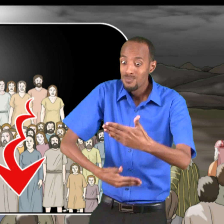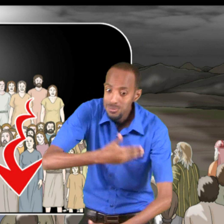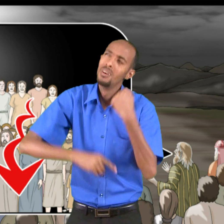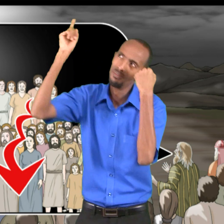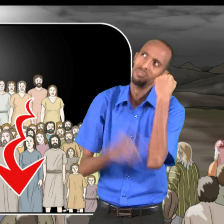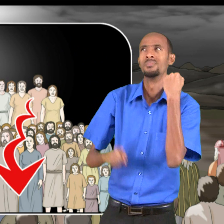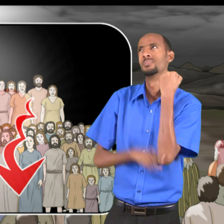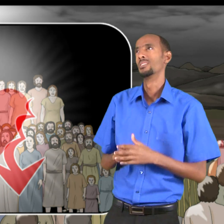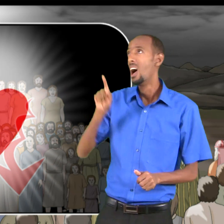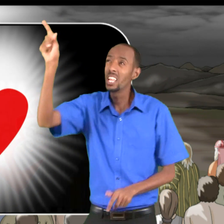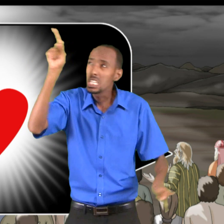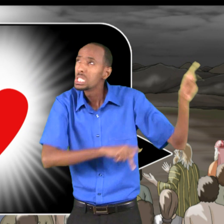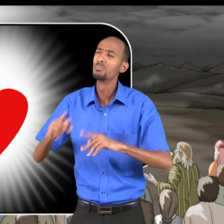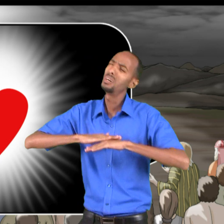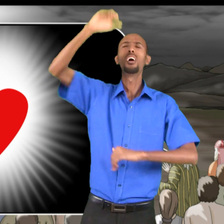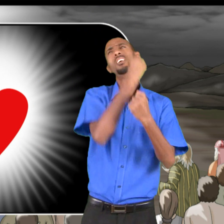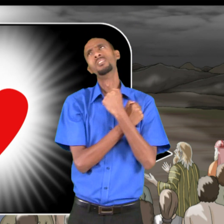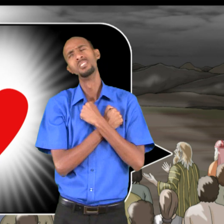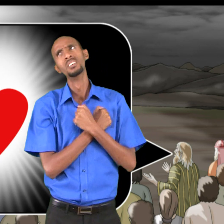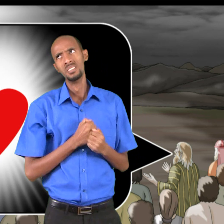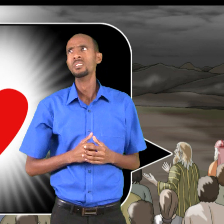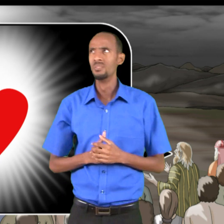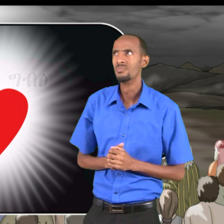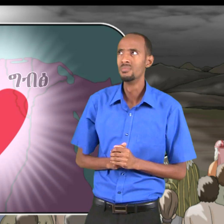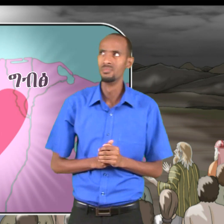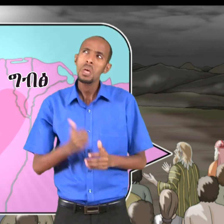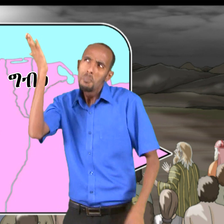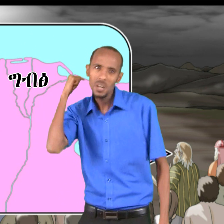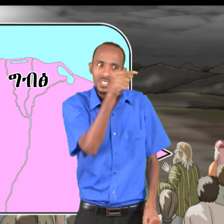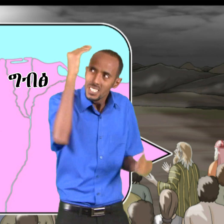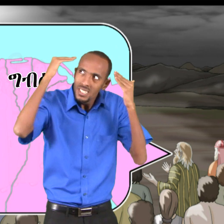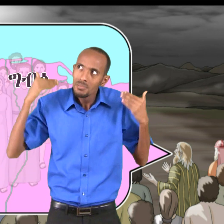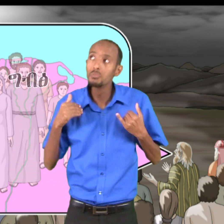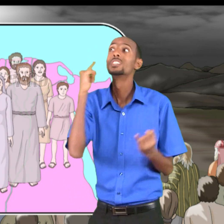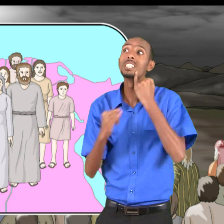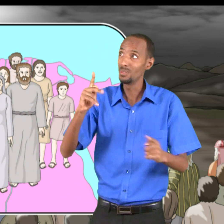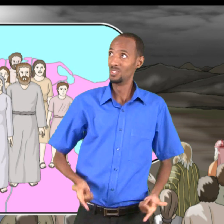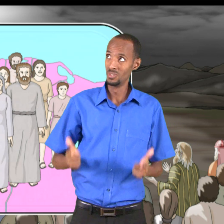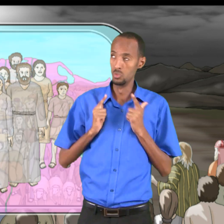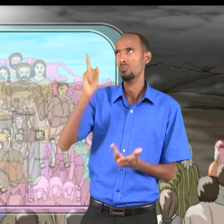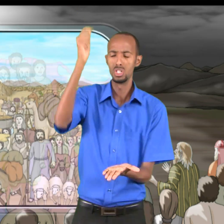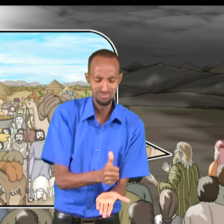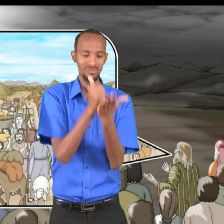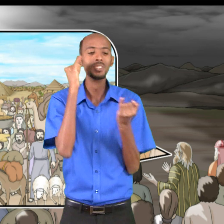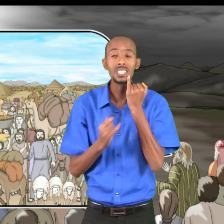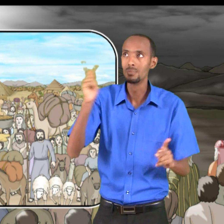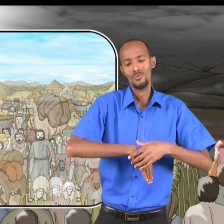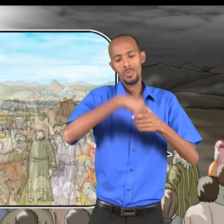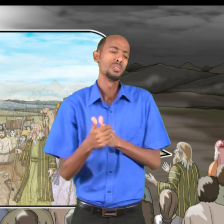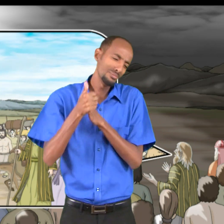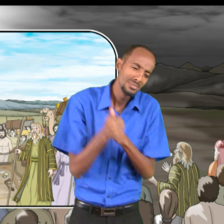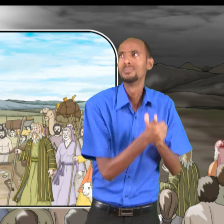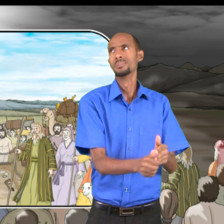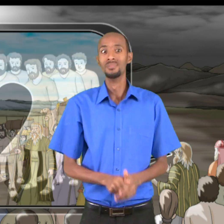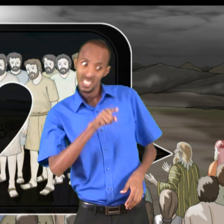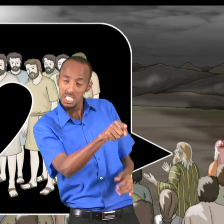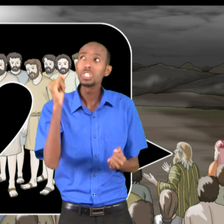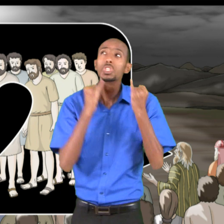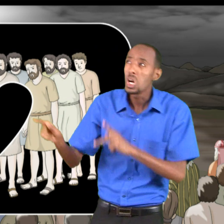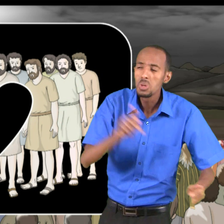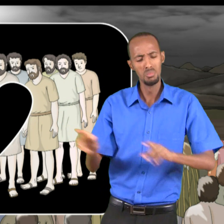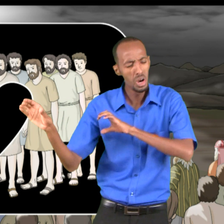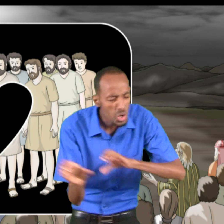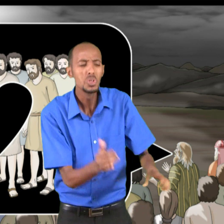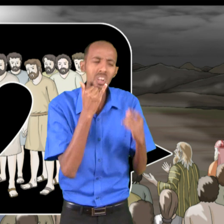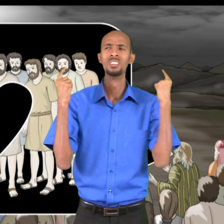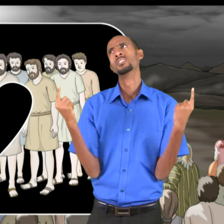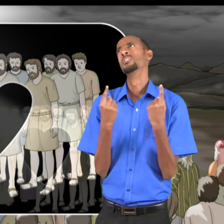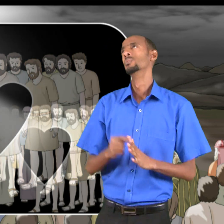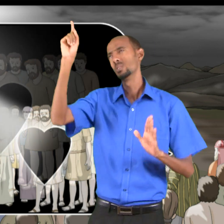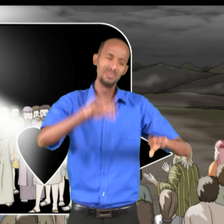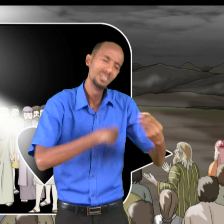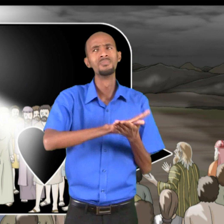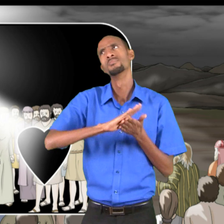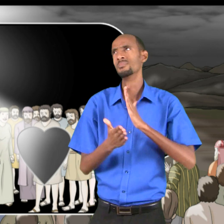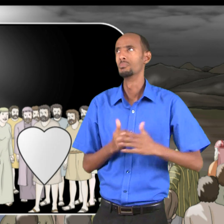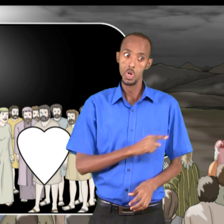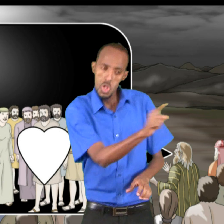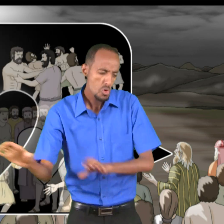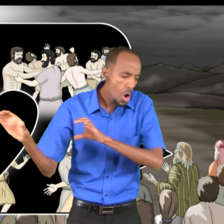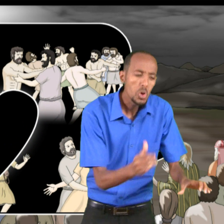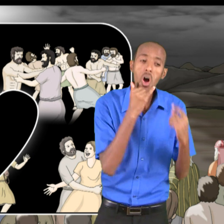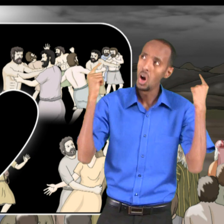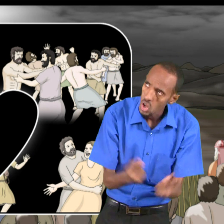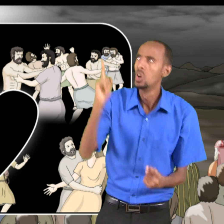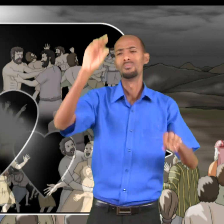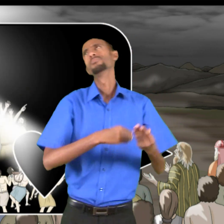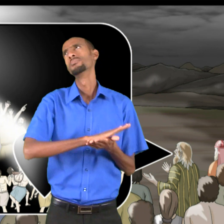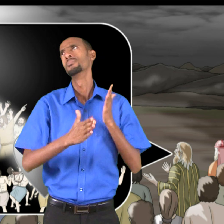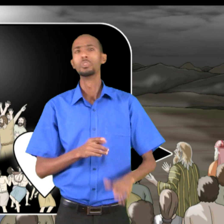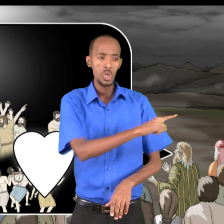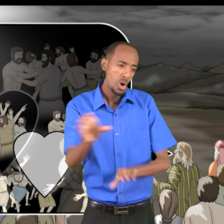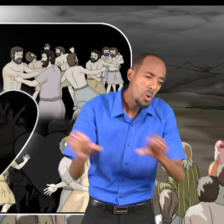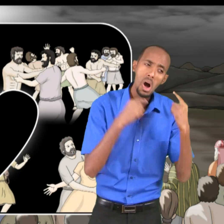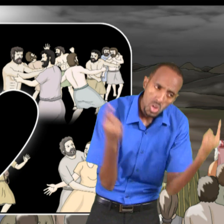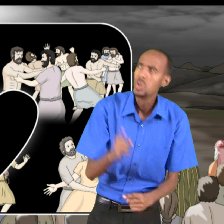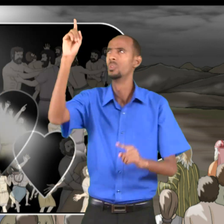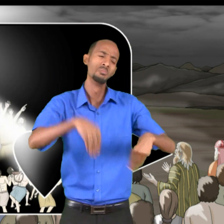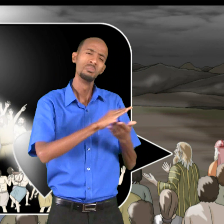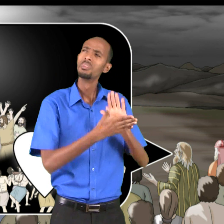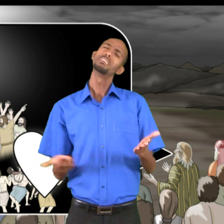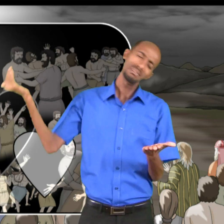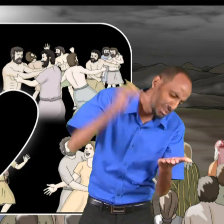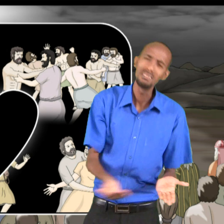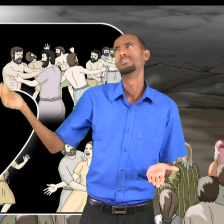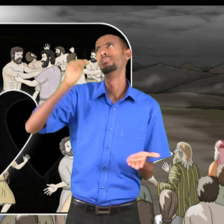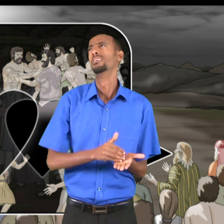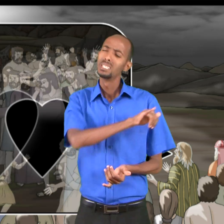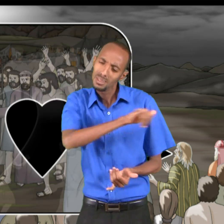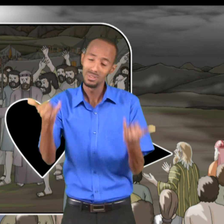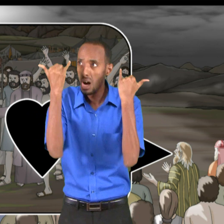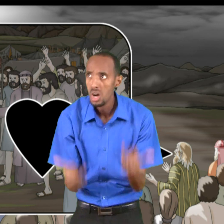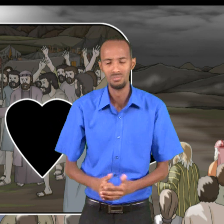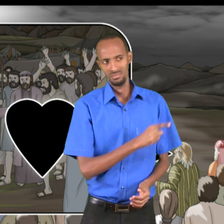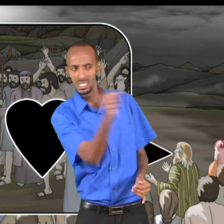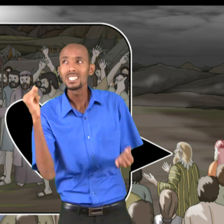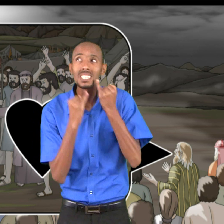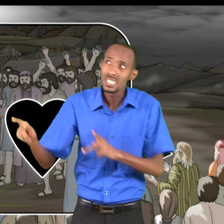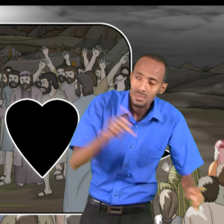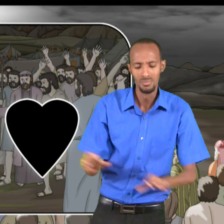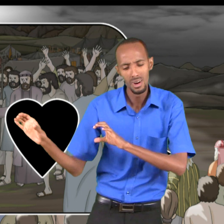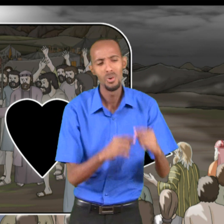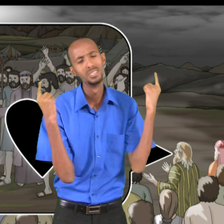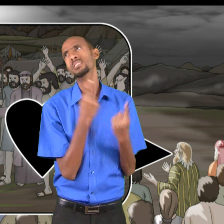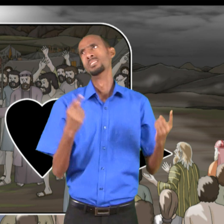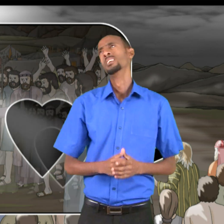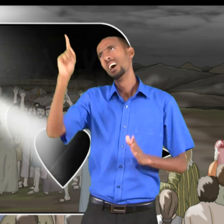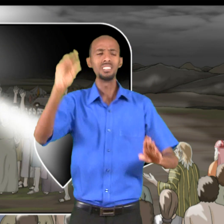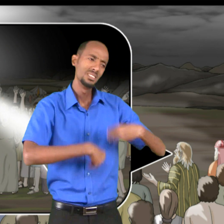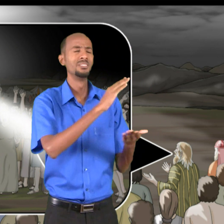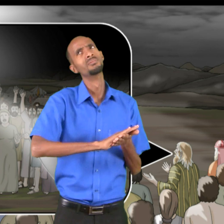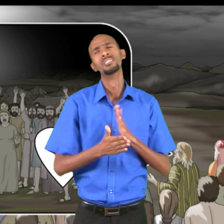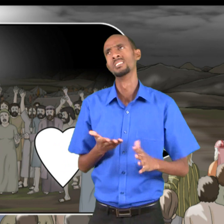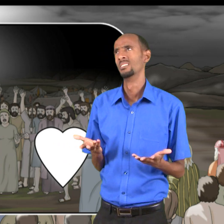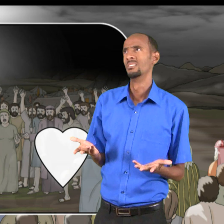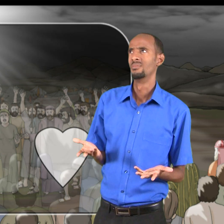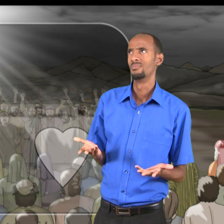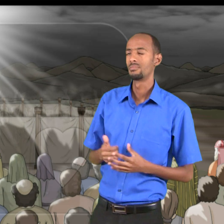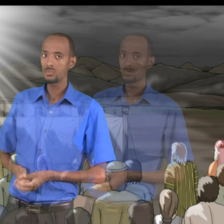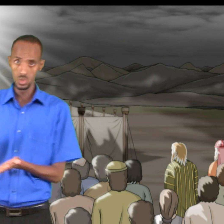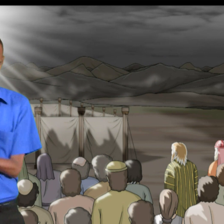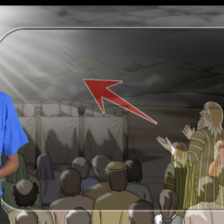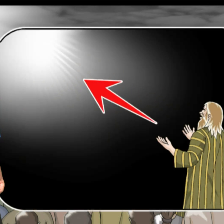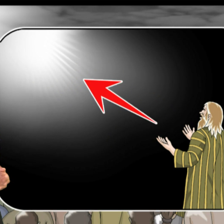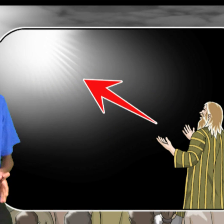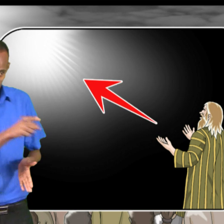Pardon, I pray, the iniquity of this people, in keeping with the greatness of Your loving devotion, just as You have forgiven them ever since they left Egypt.”